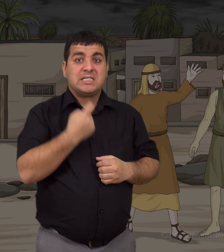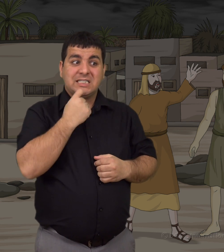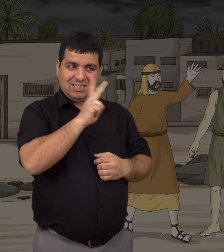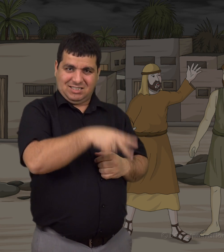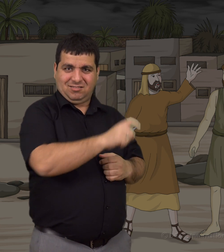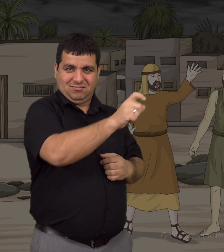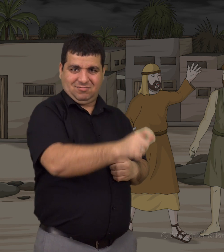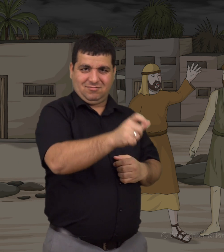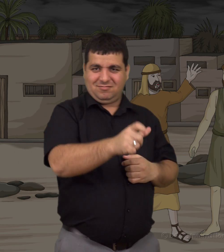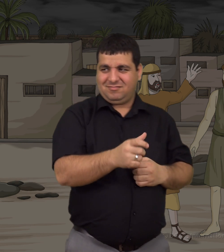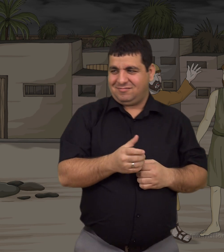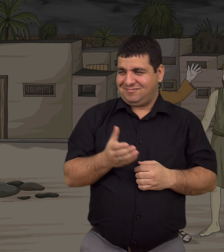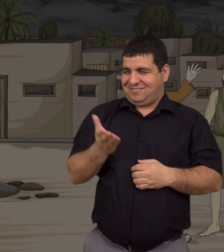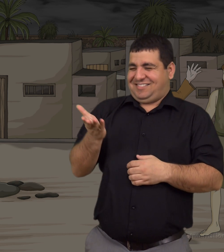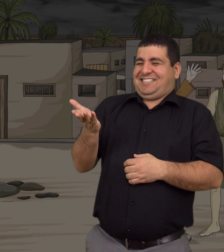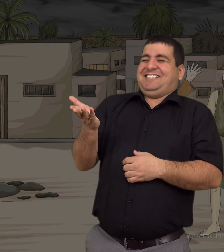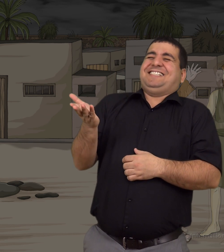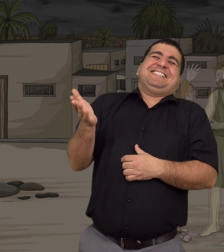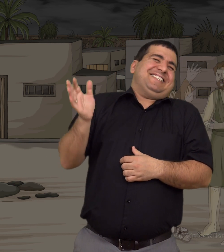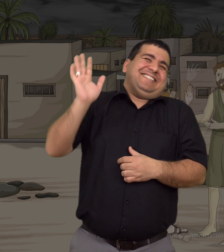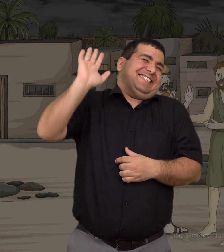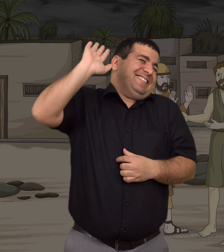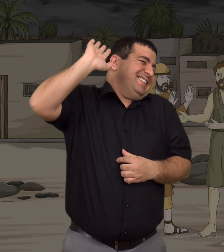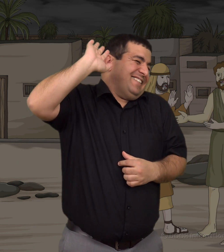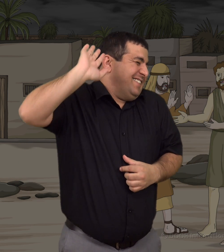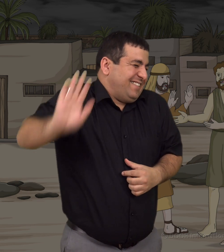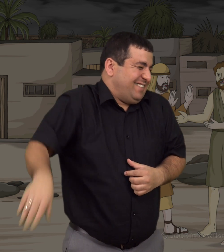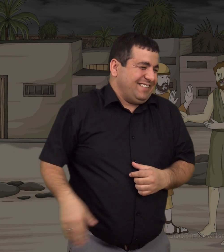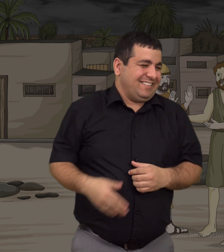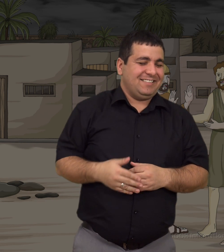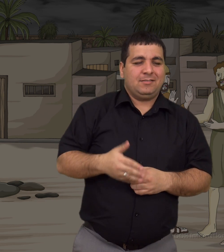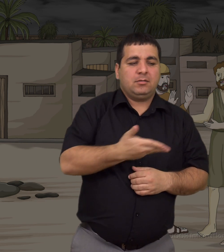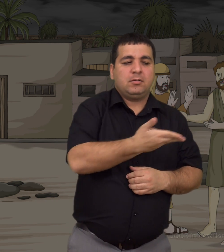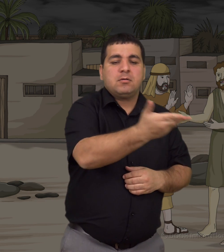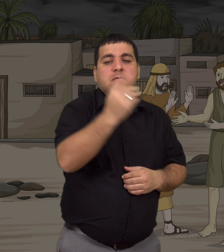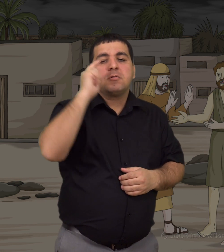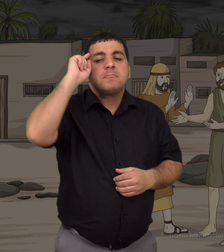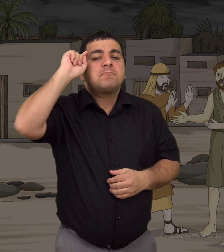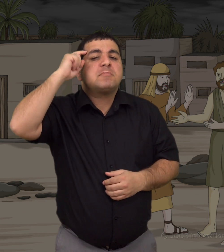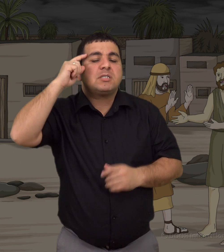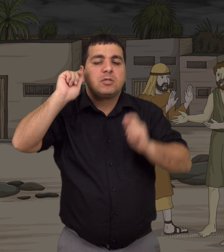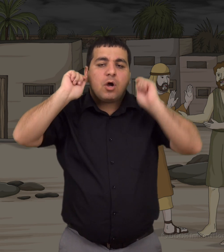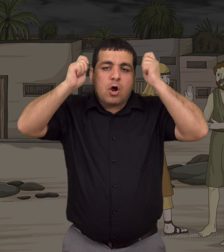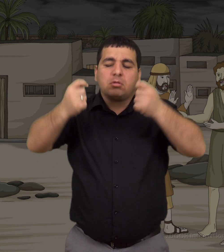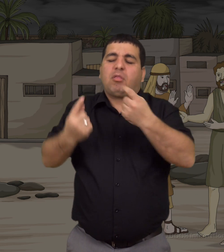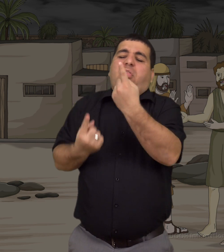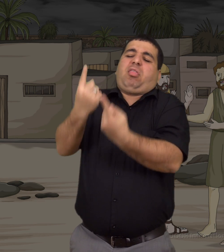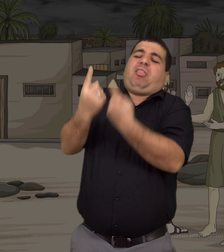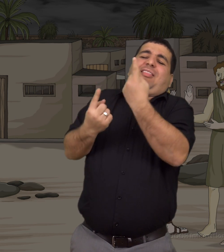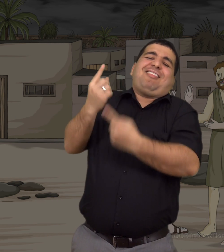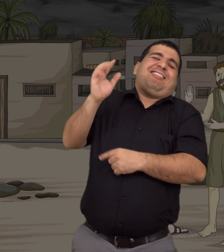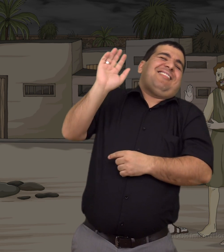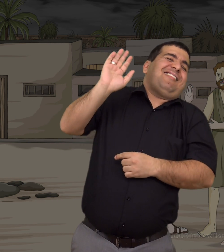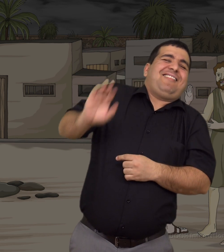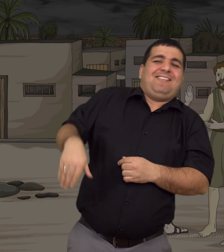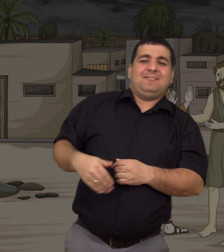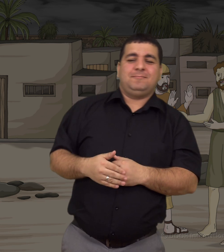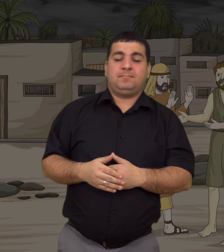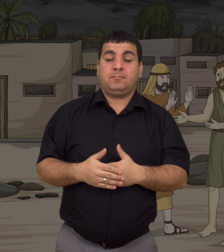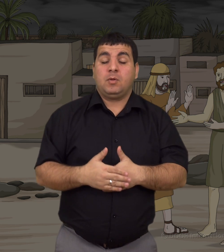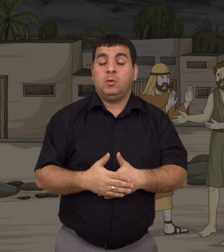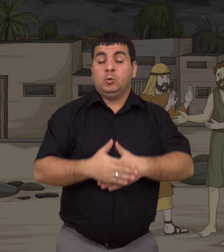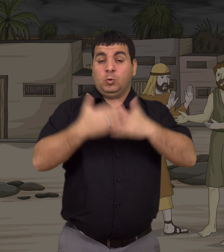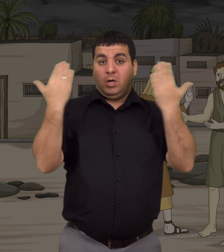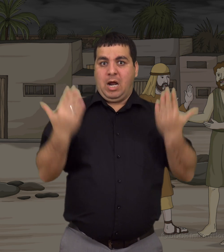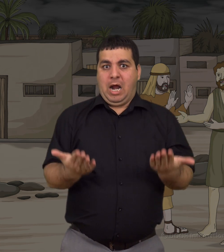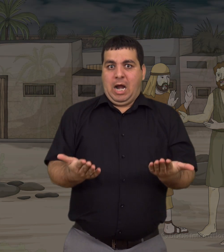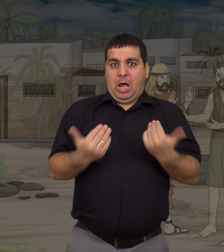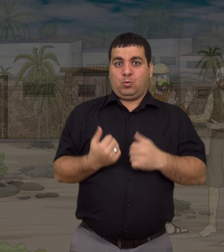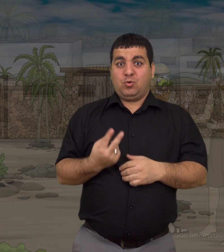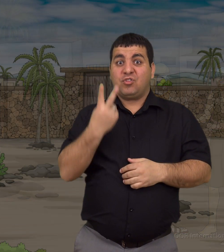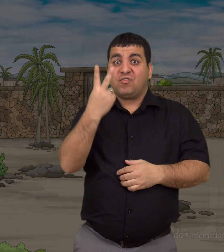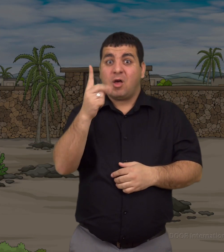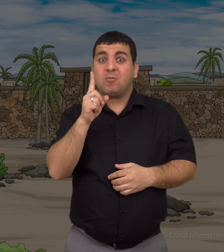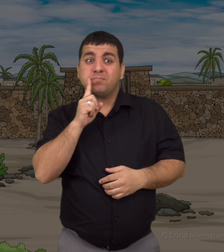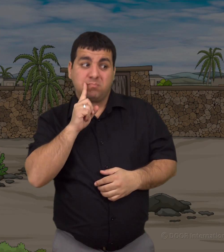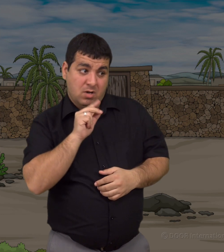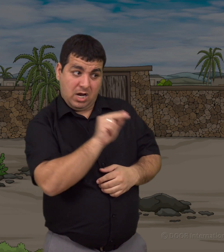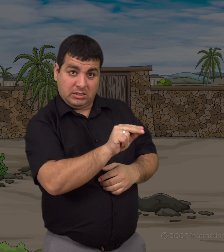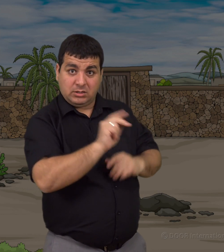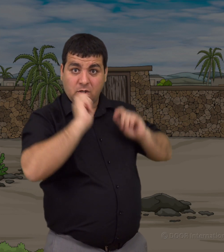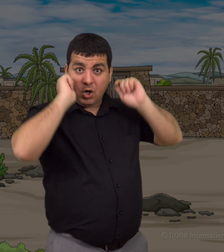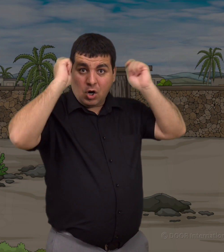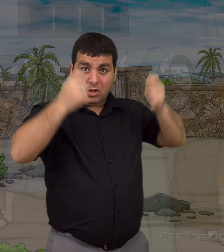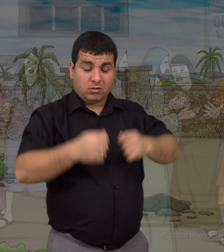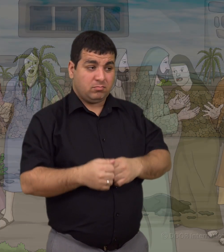But his sons-in-law thought he was joking.